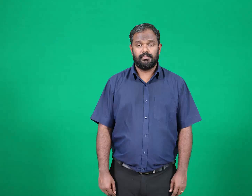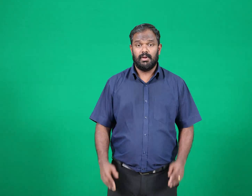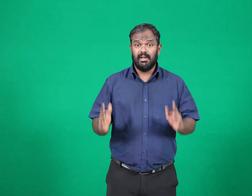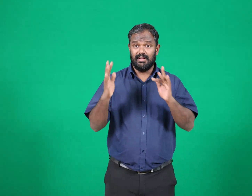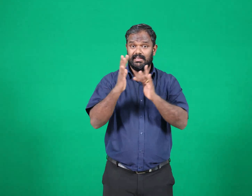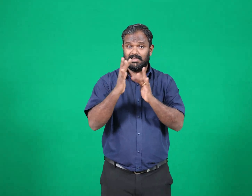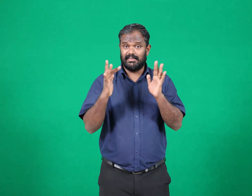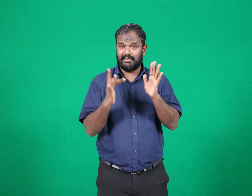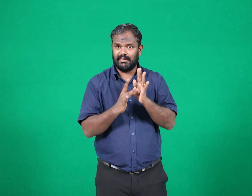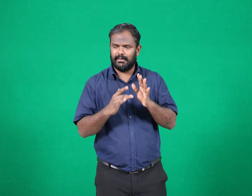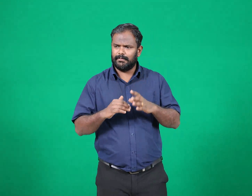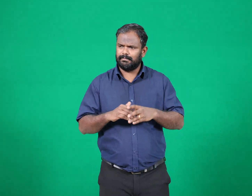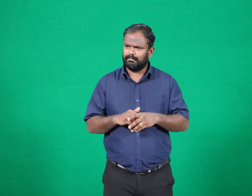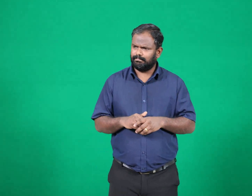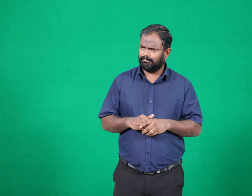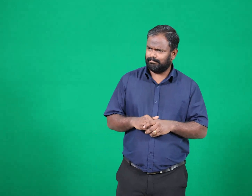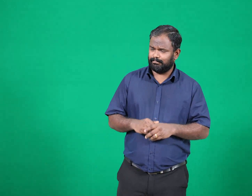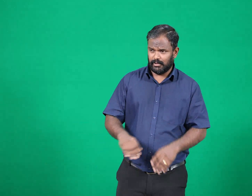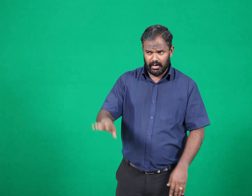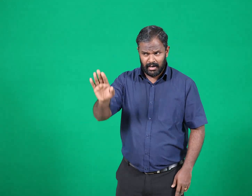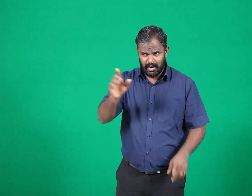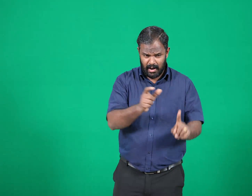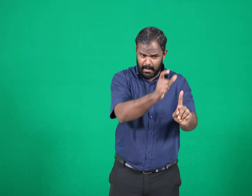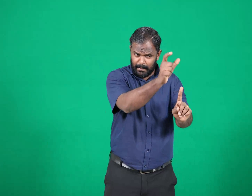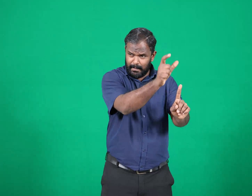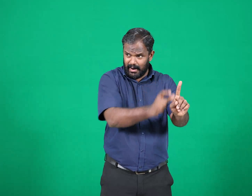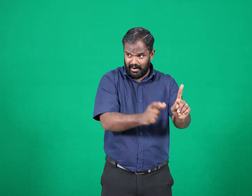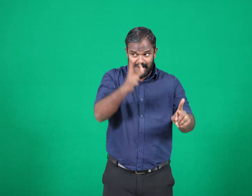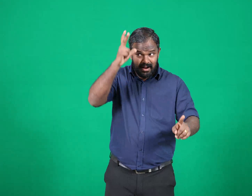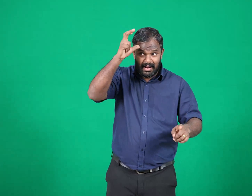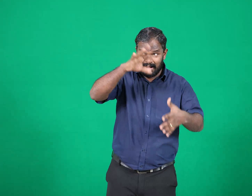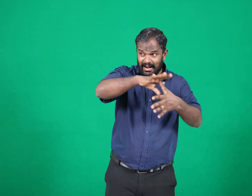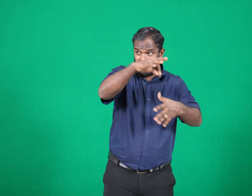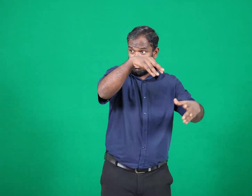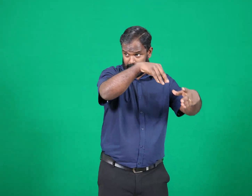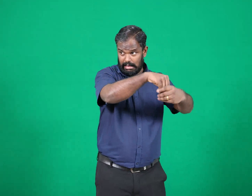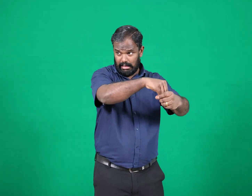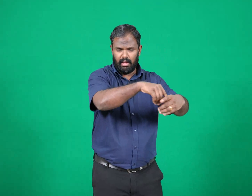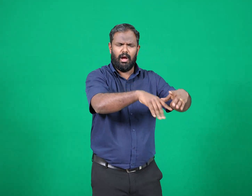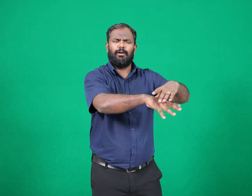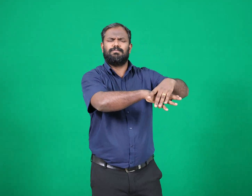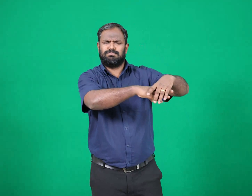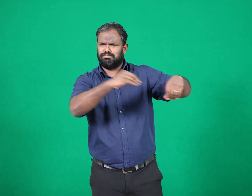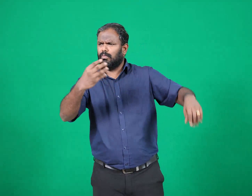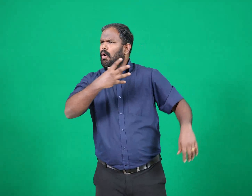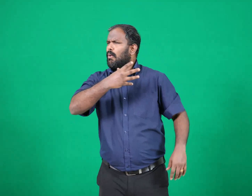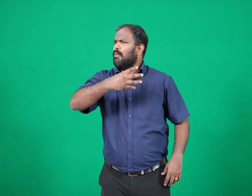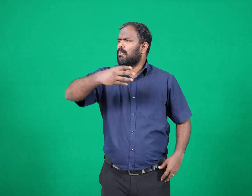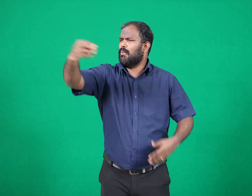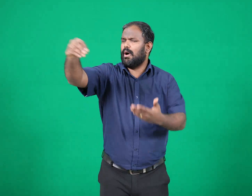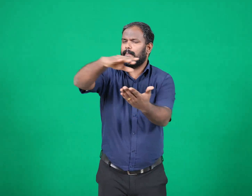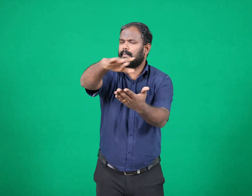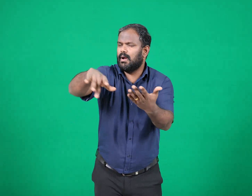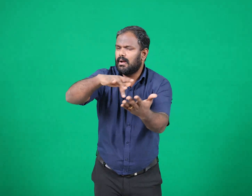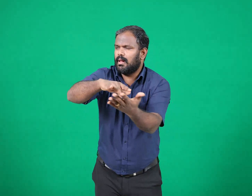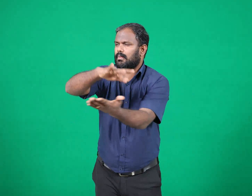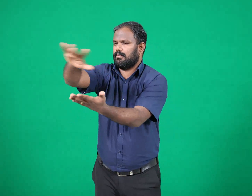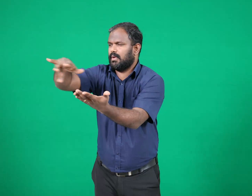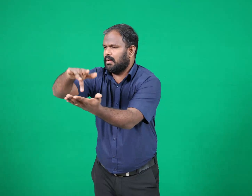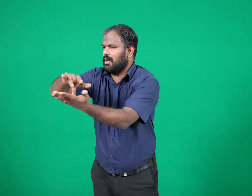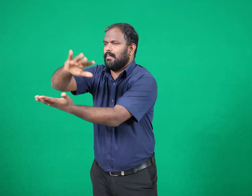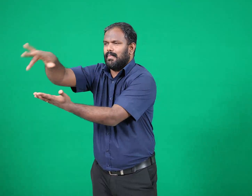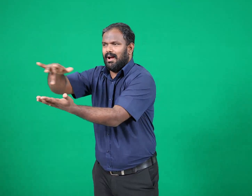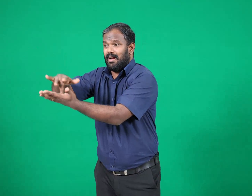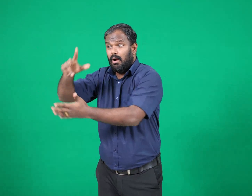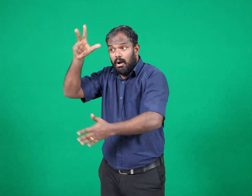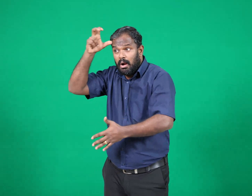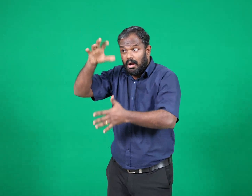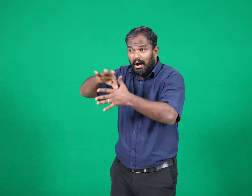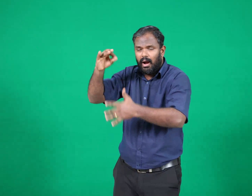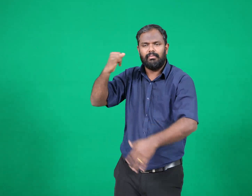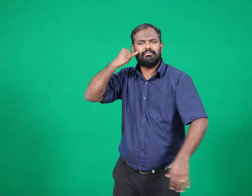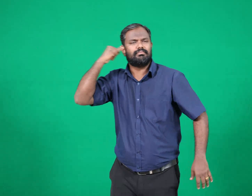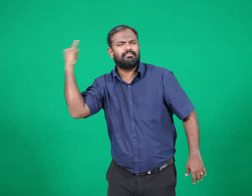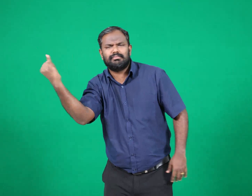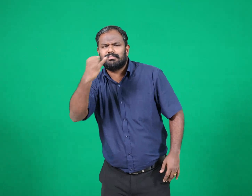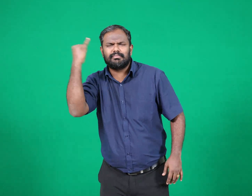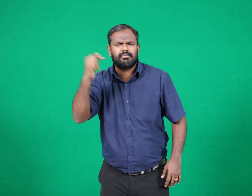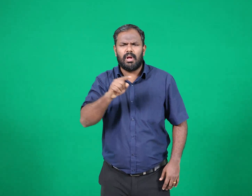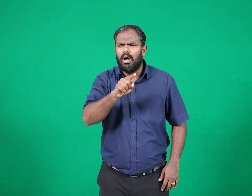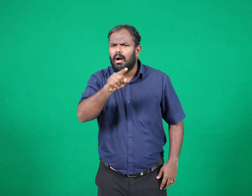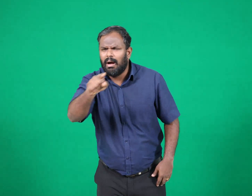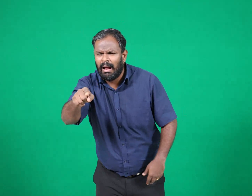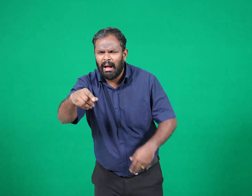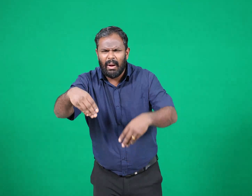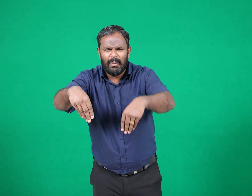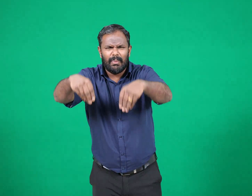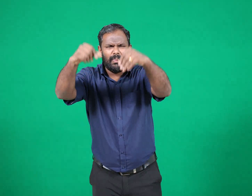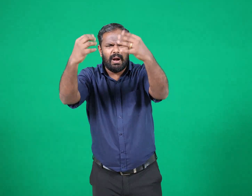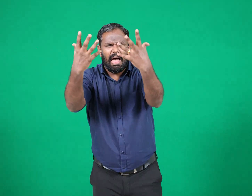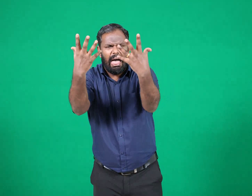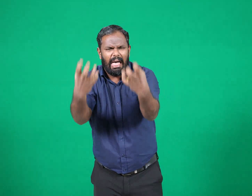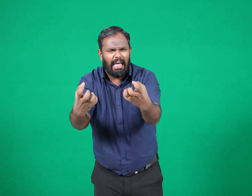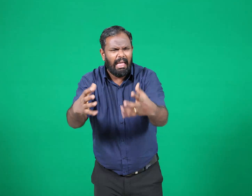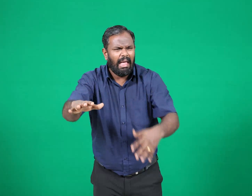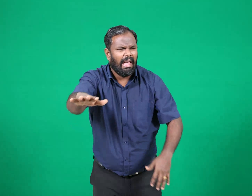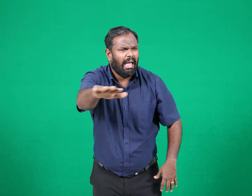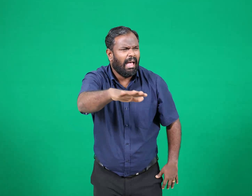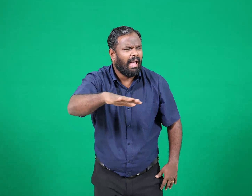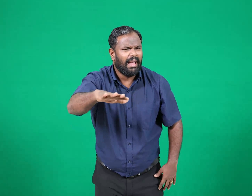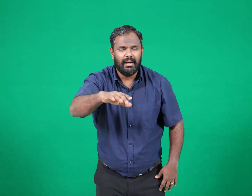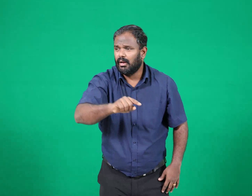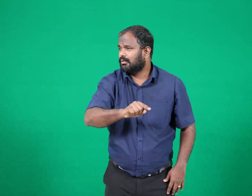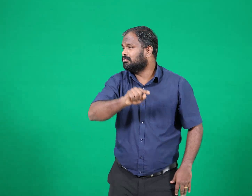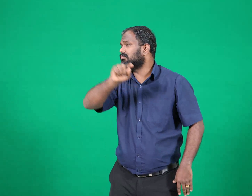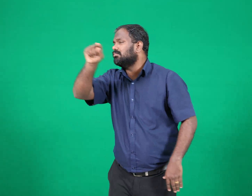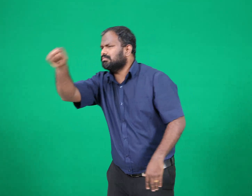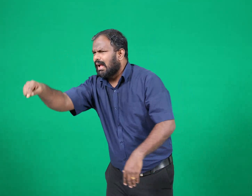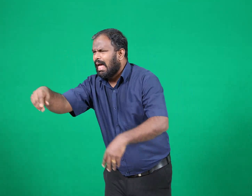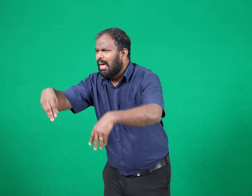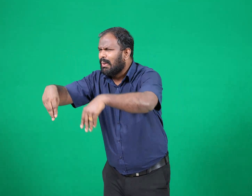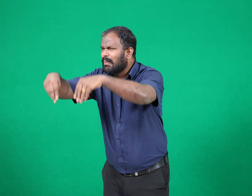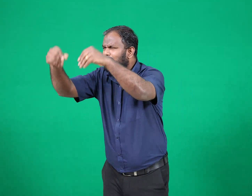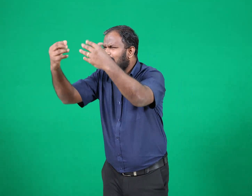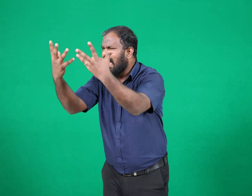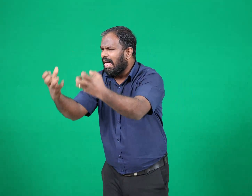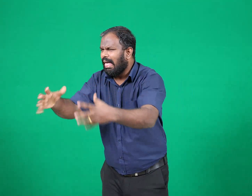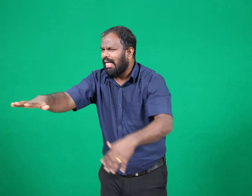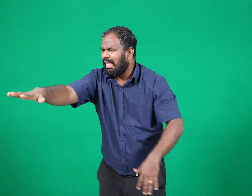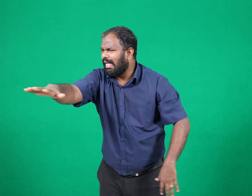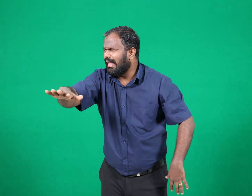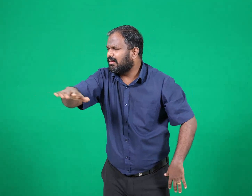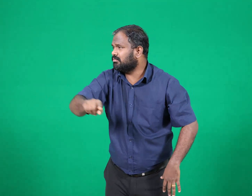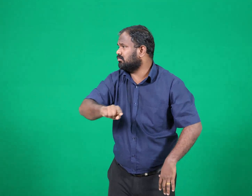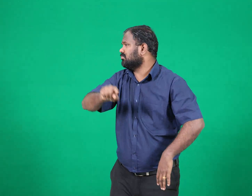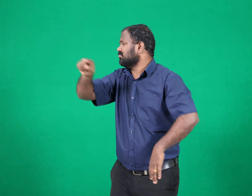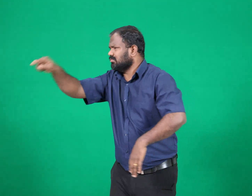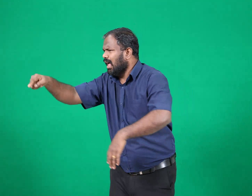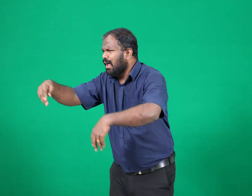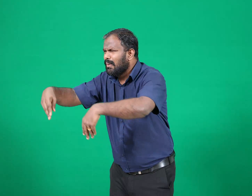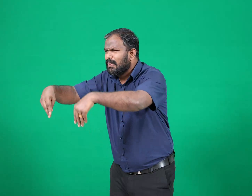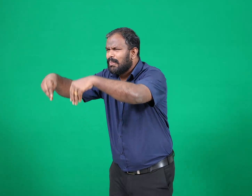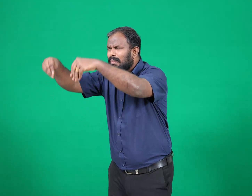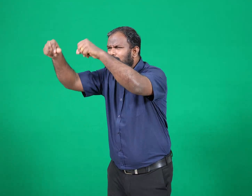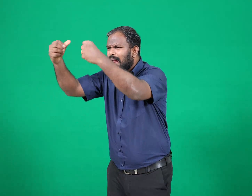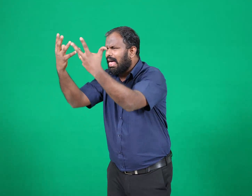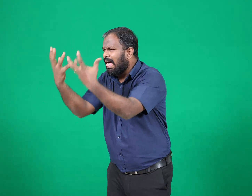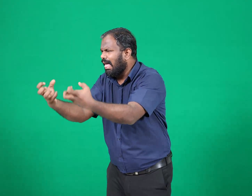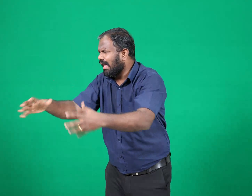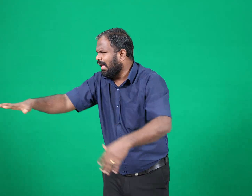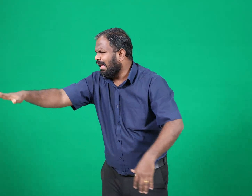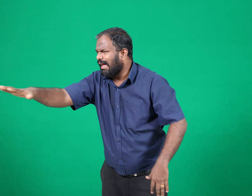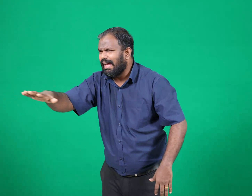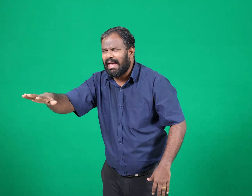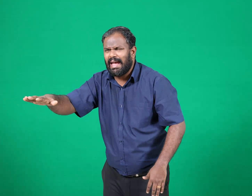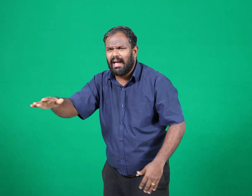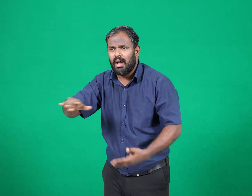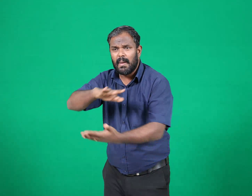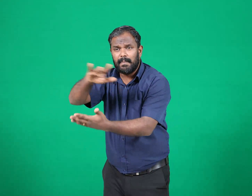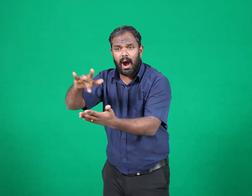When an unclean spirit comes out of a man, it passes through arid places seeking rest and does not find it.